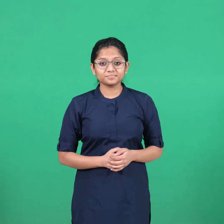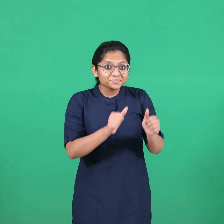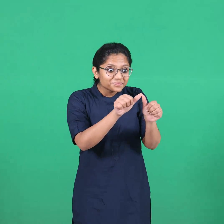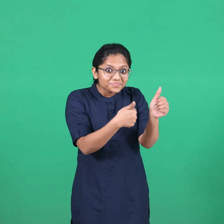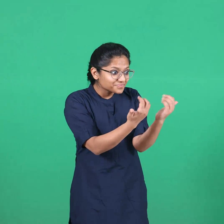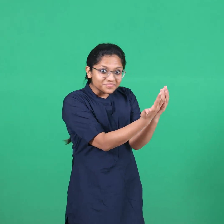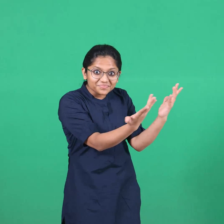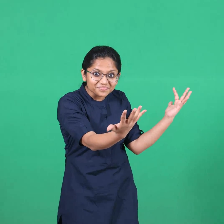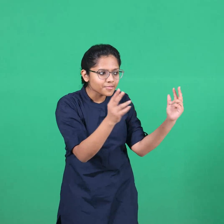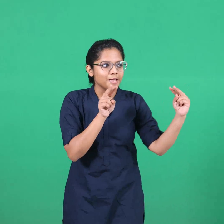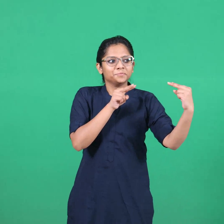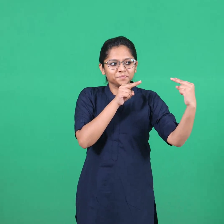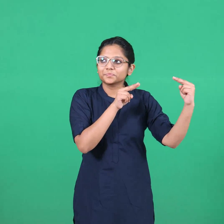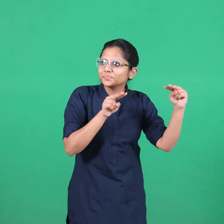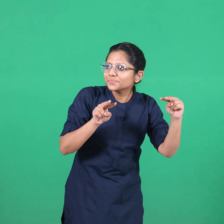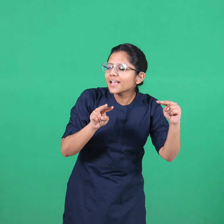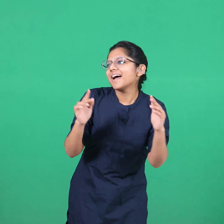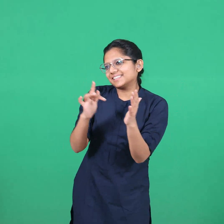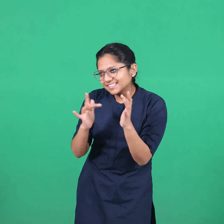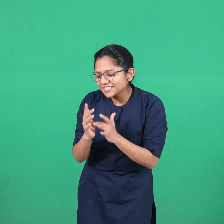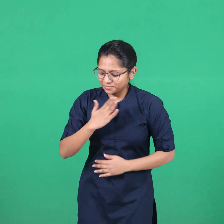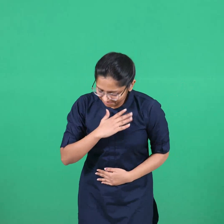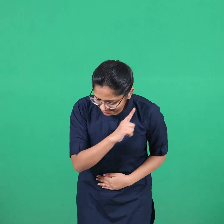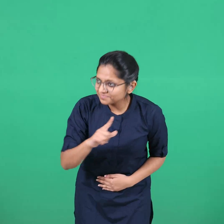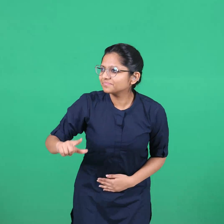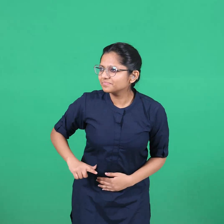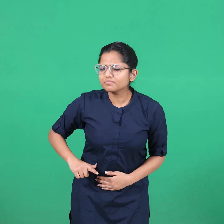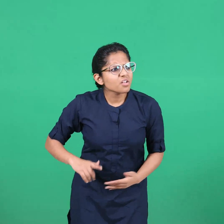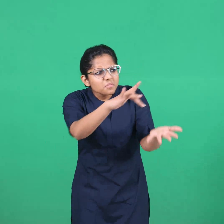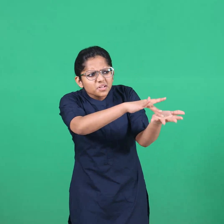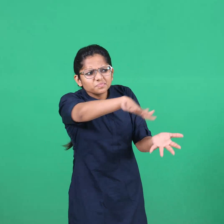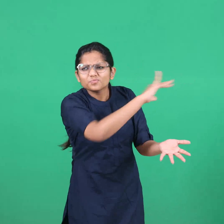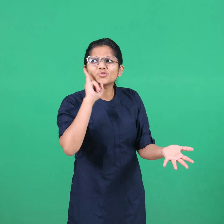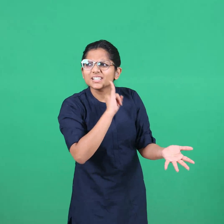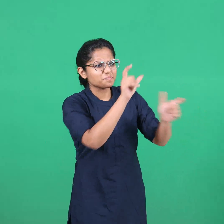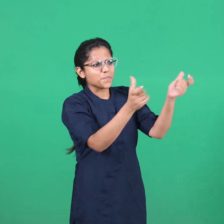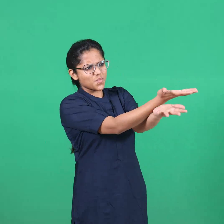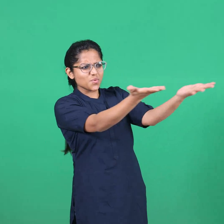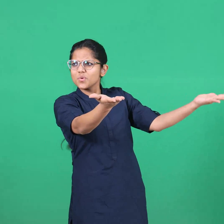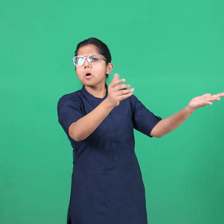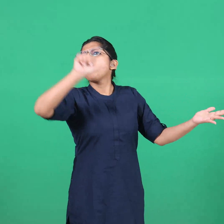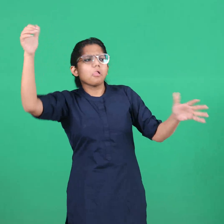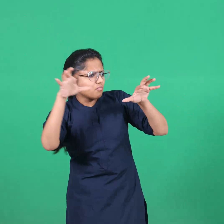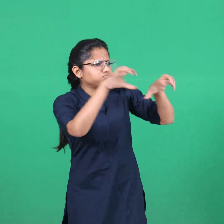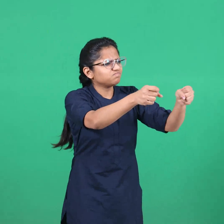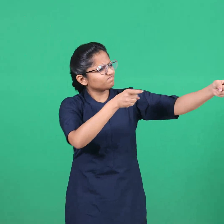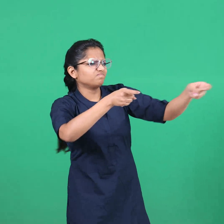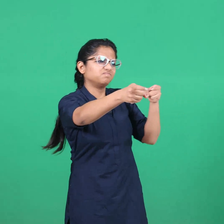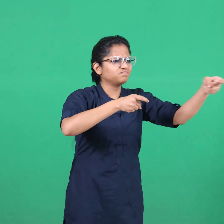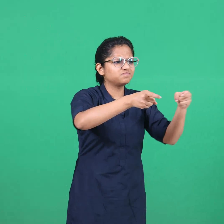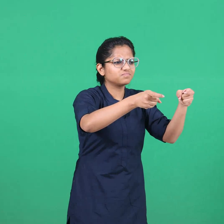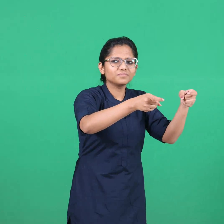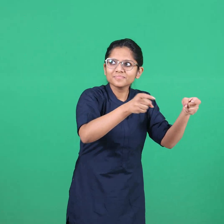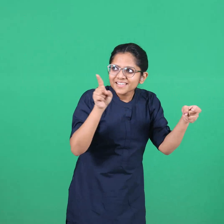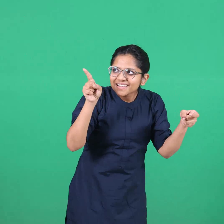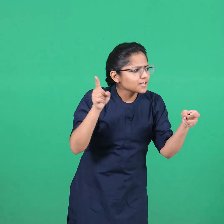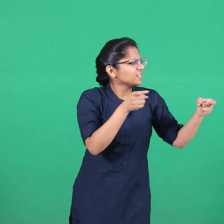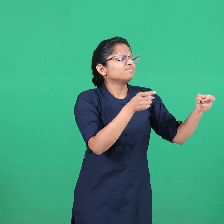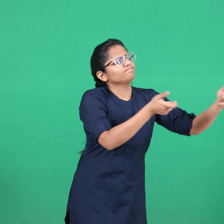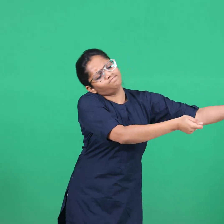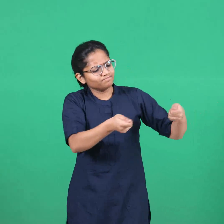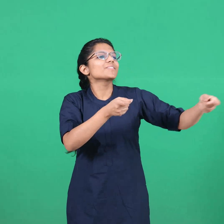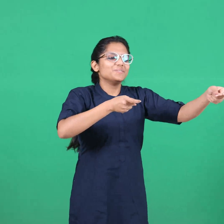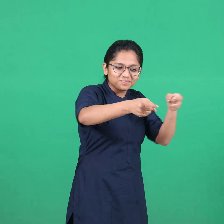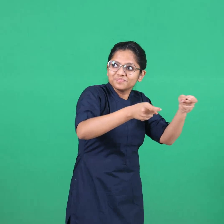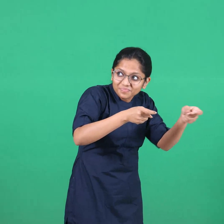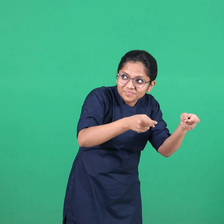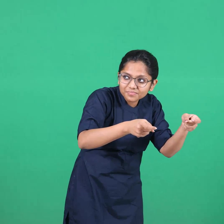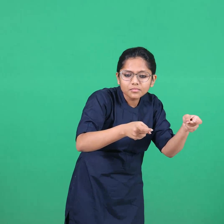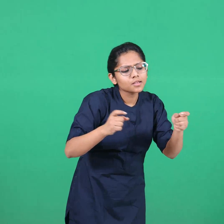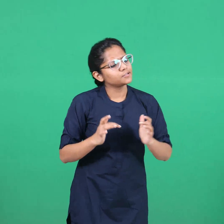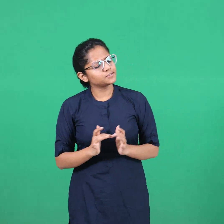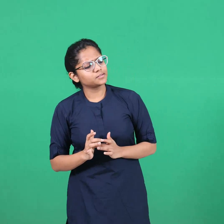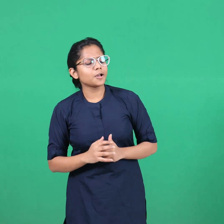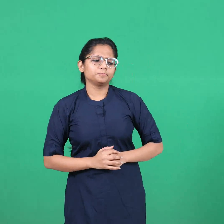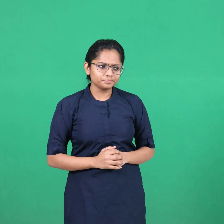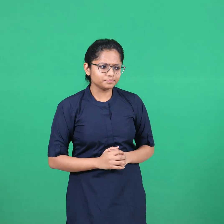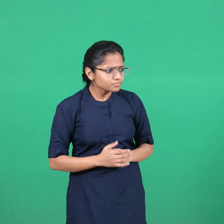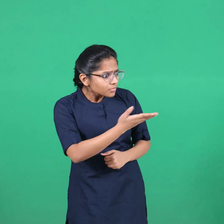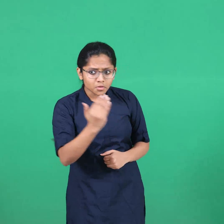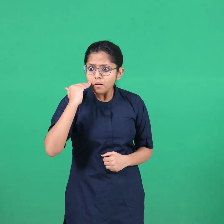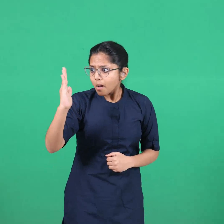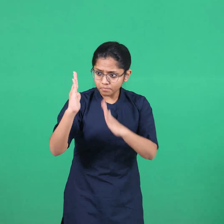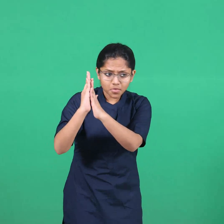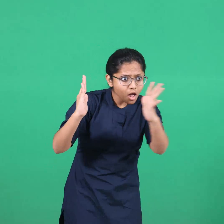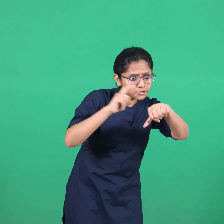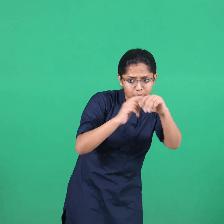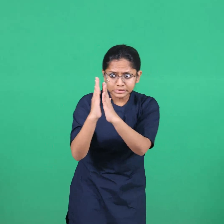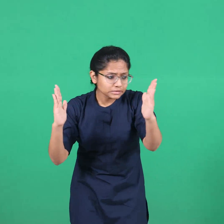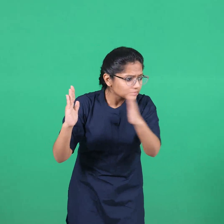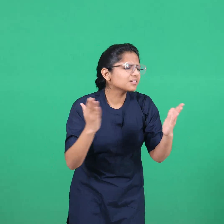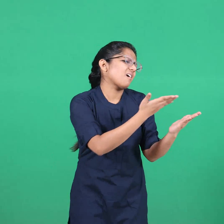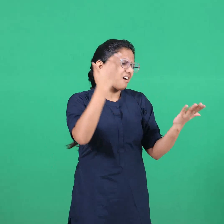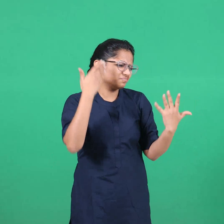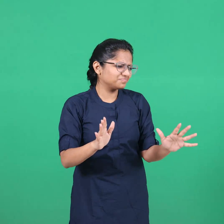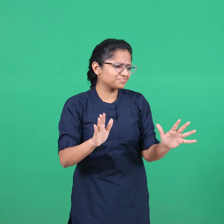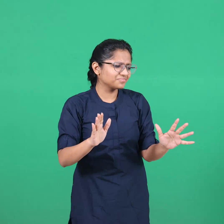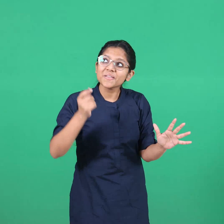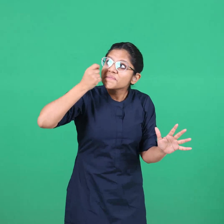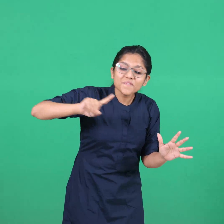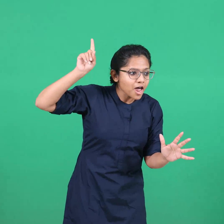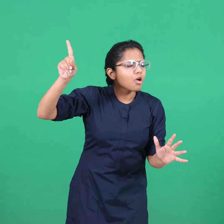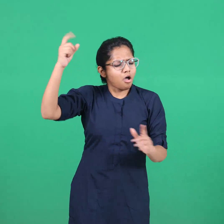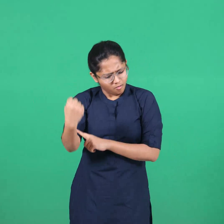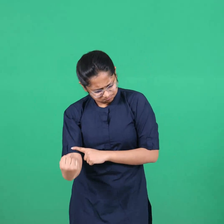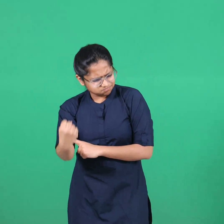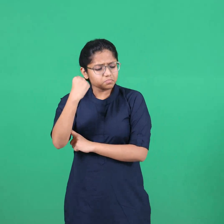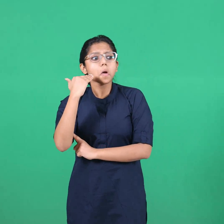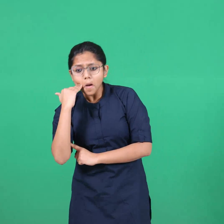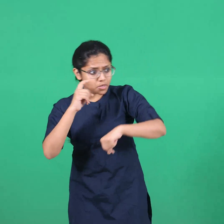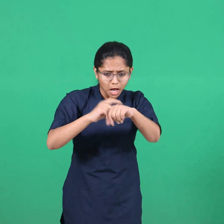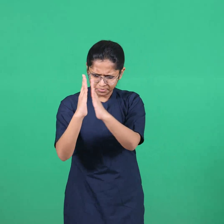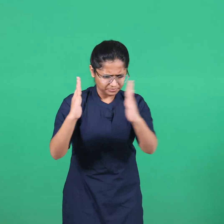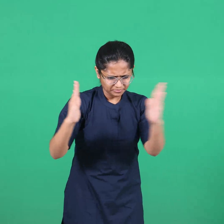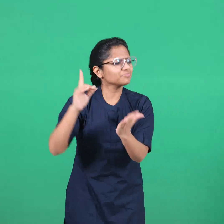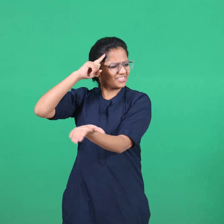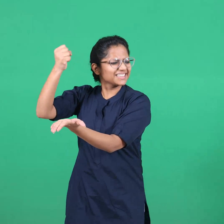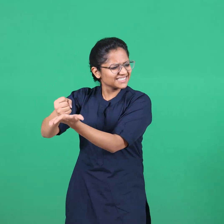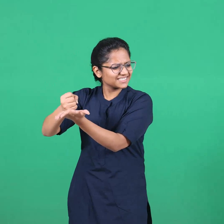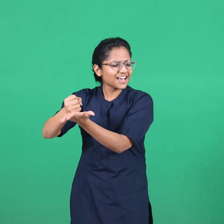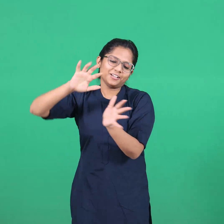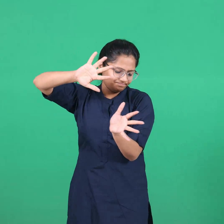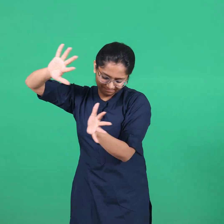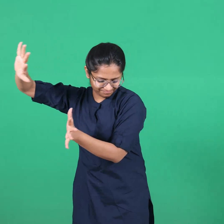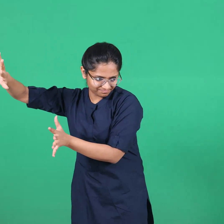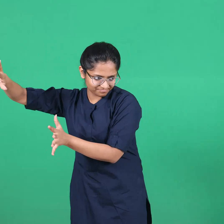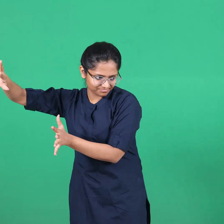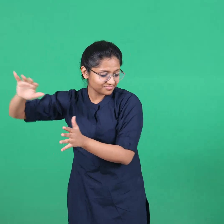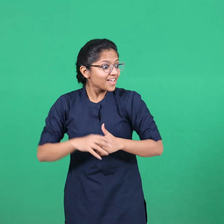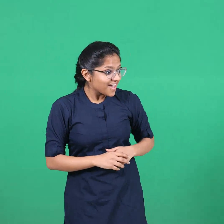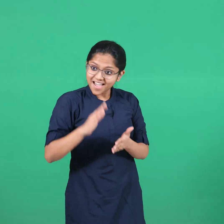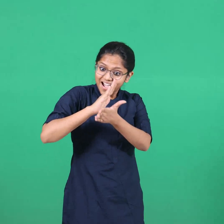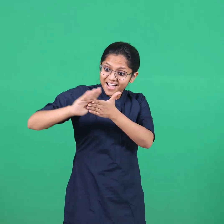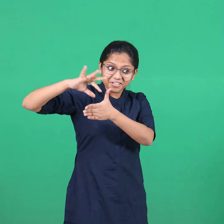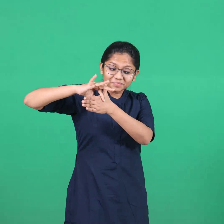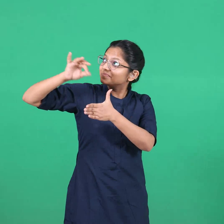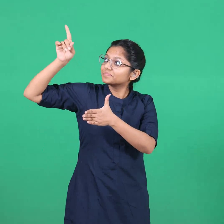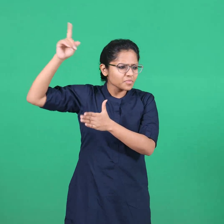So when they came together, they asked Him, "Lord, will You at this time restore the kingdom to Israel?" Jesus replied, "It is not for you to know times or seasons that the Father has fixed by His own authority.